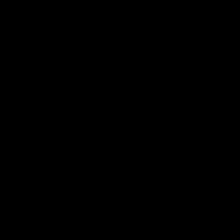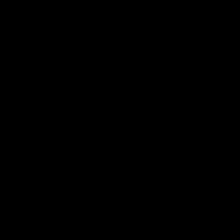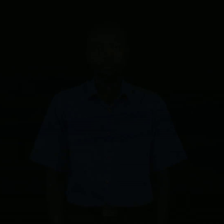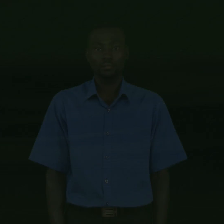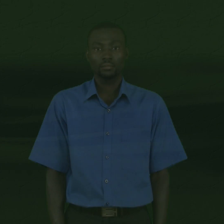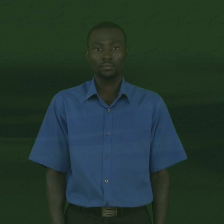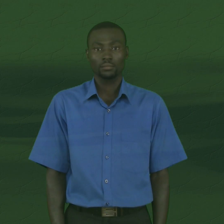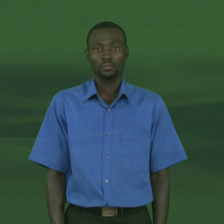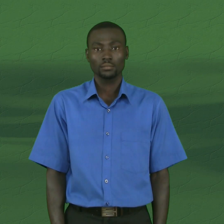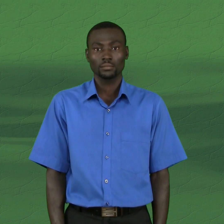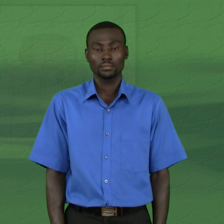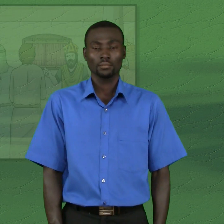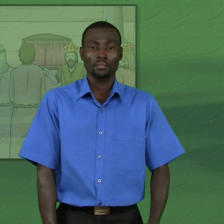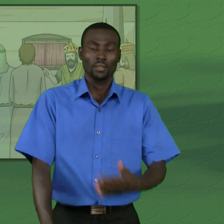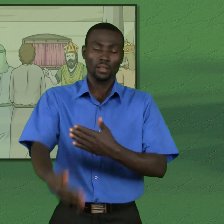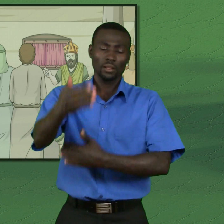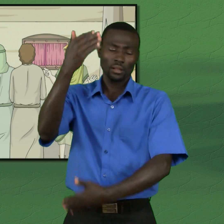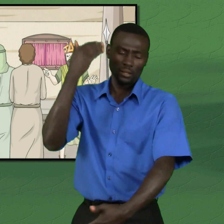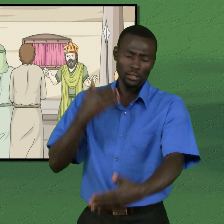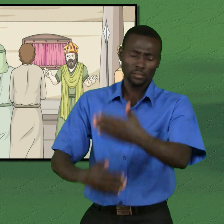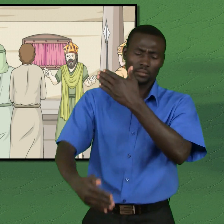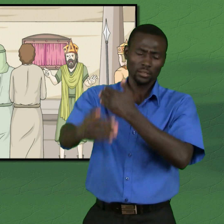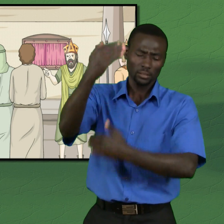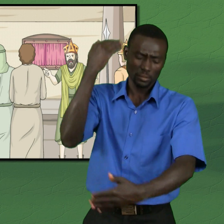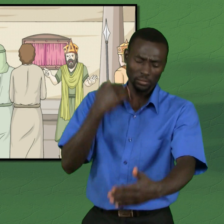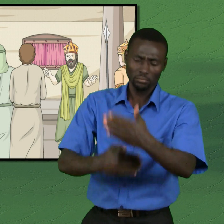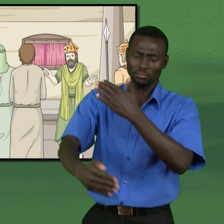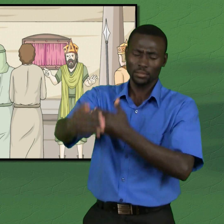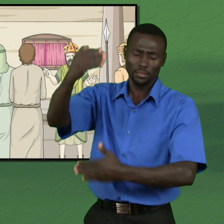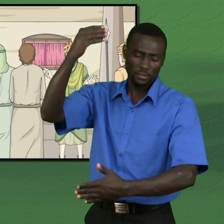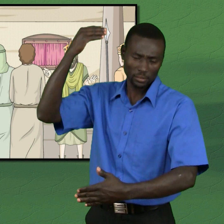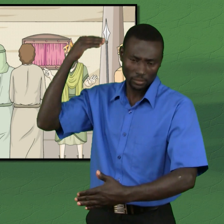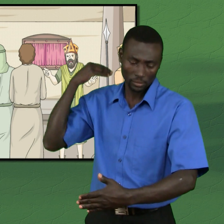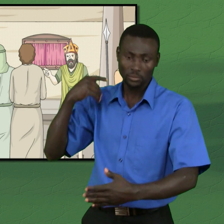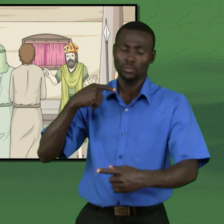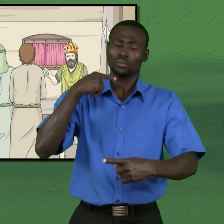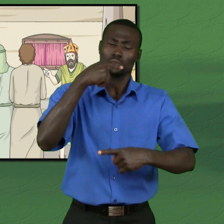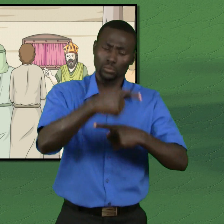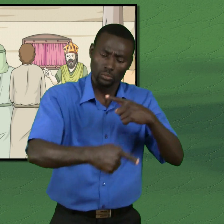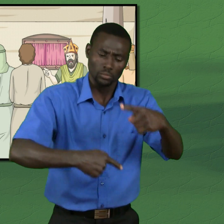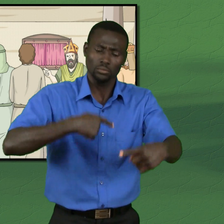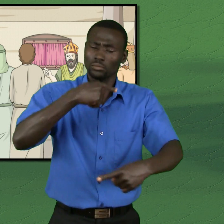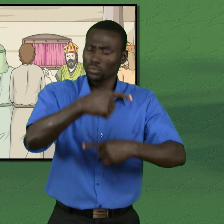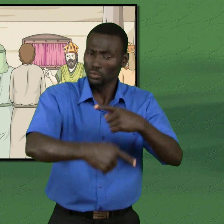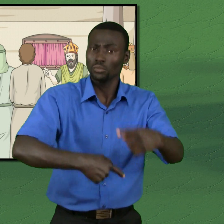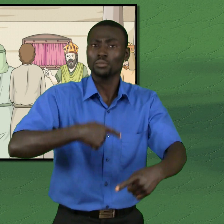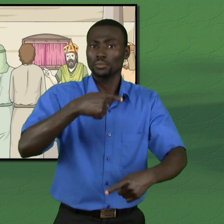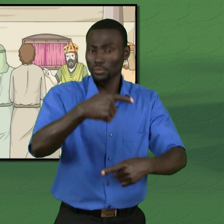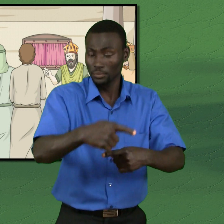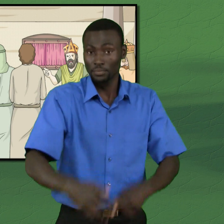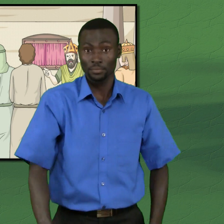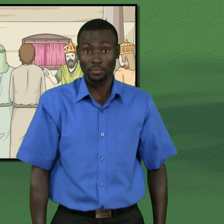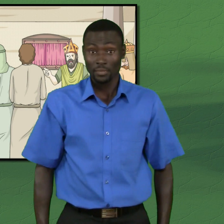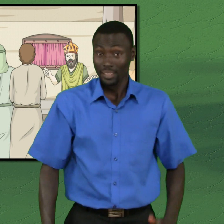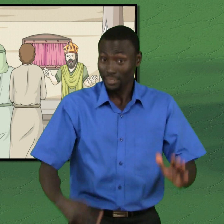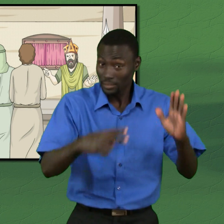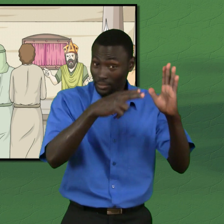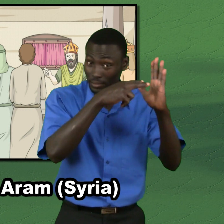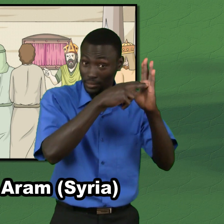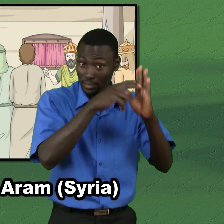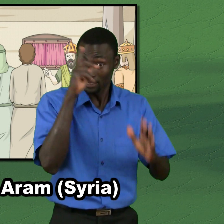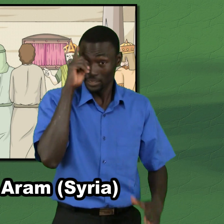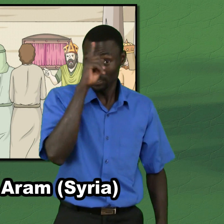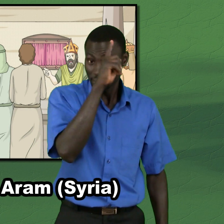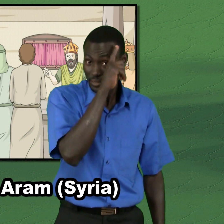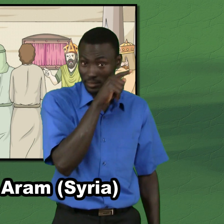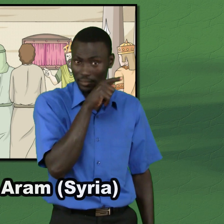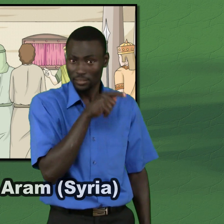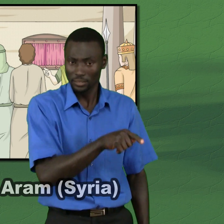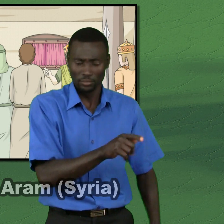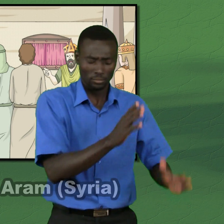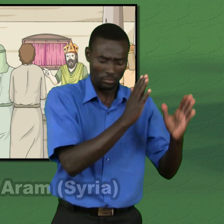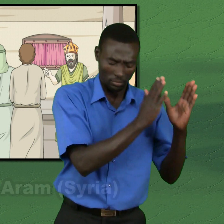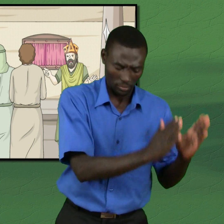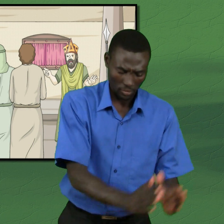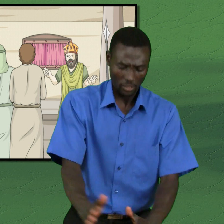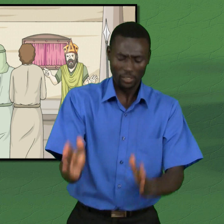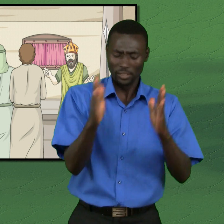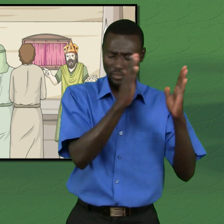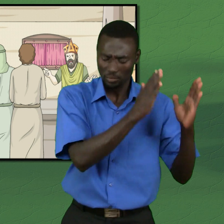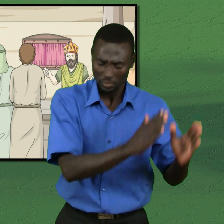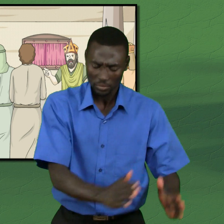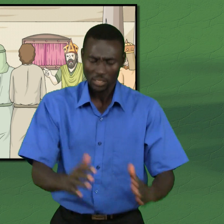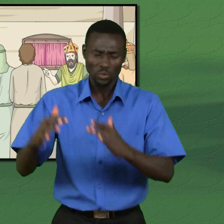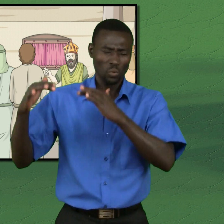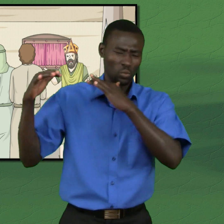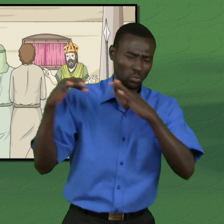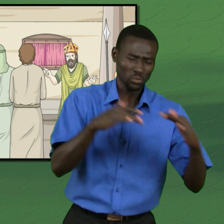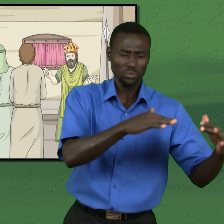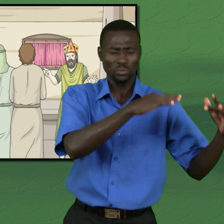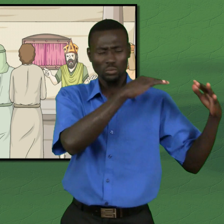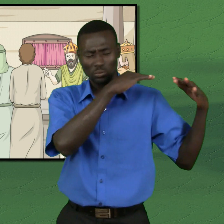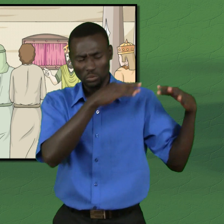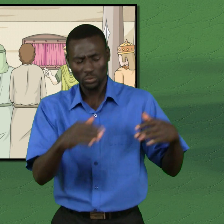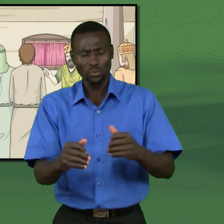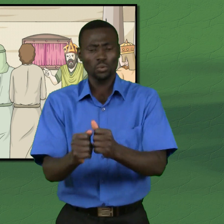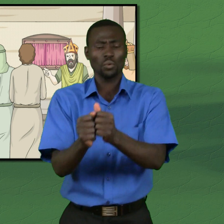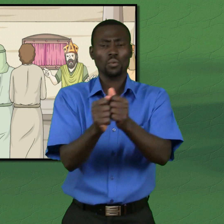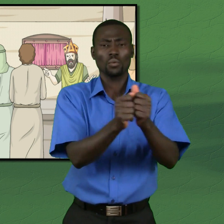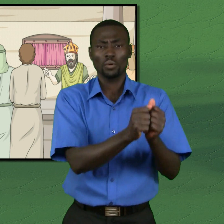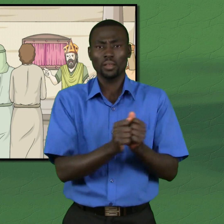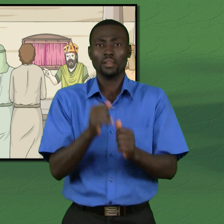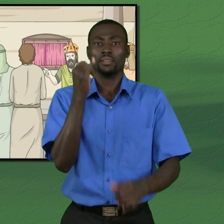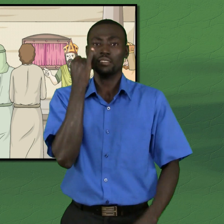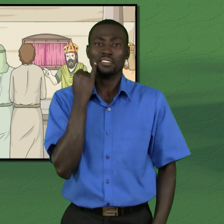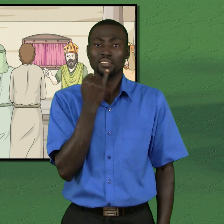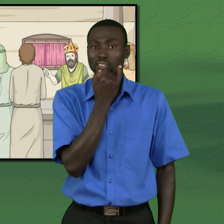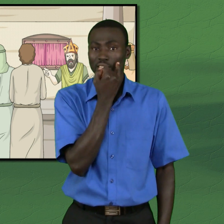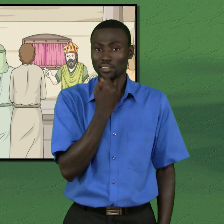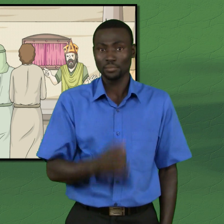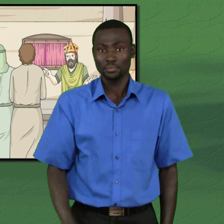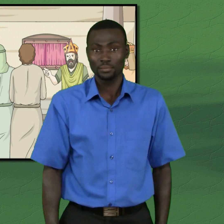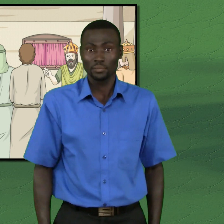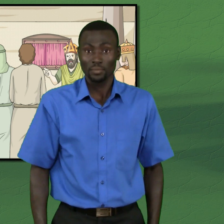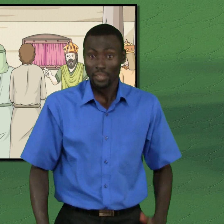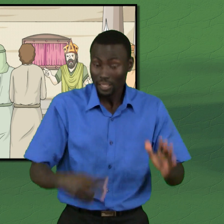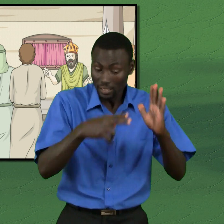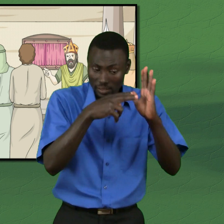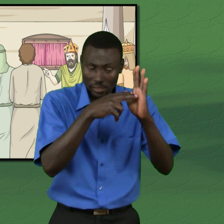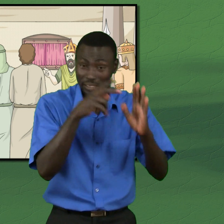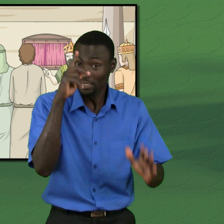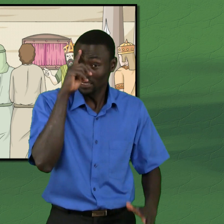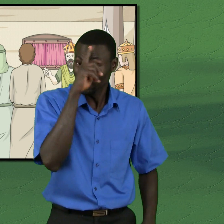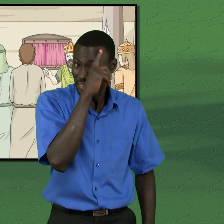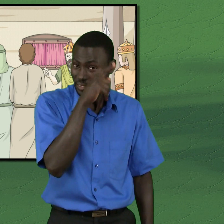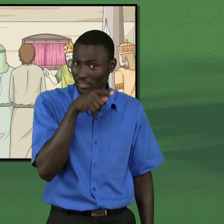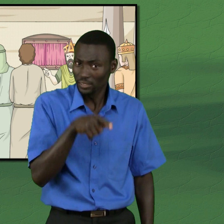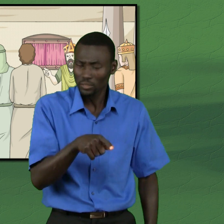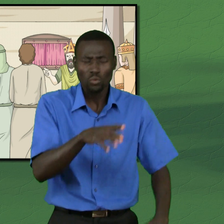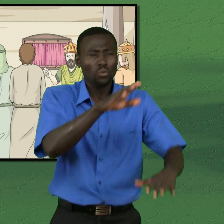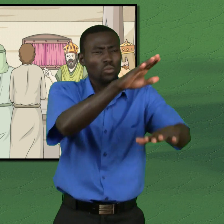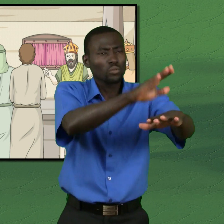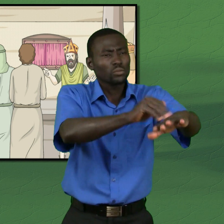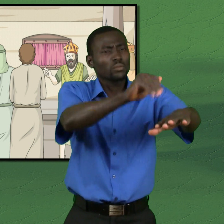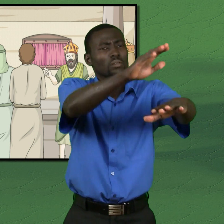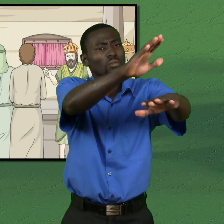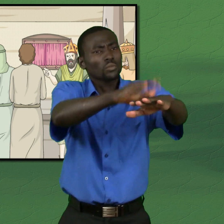Now the king of Aram was at war against Israel.